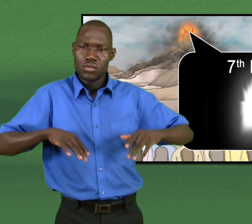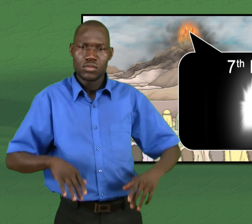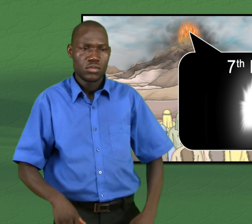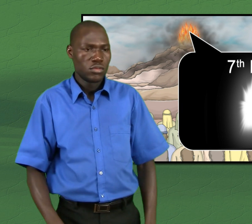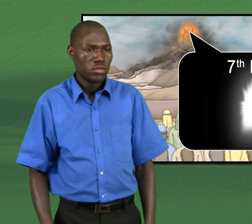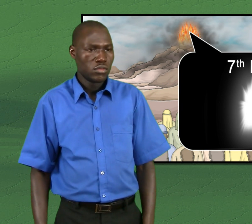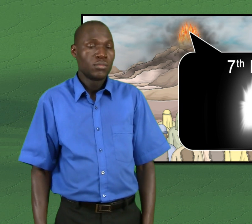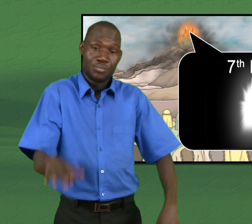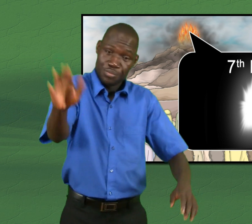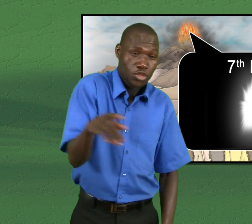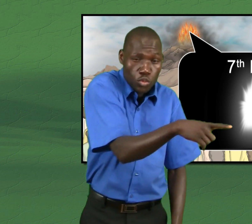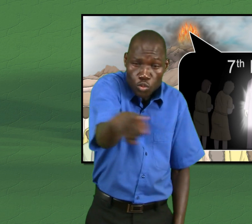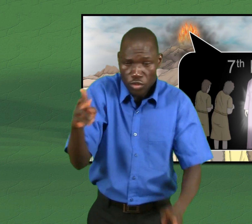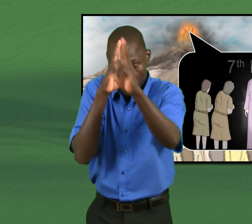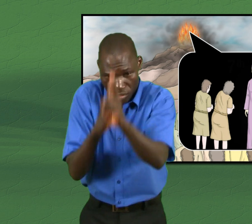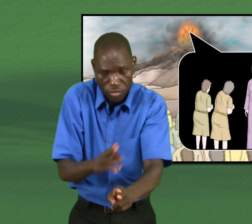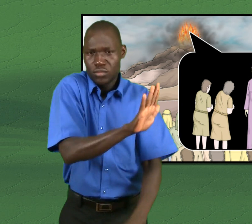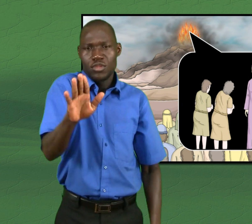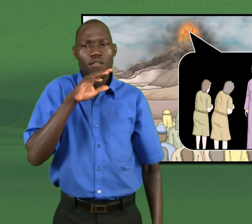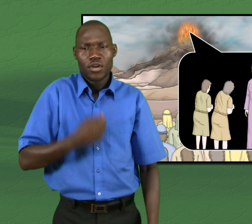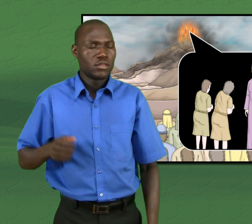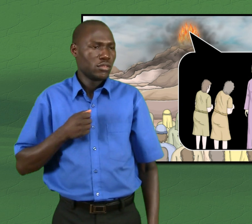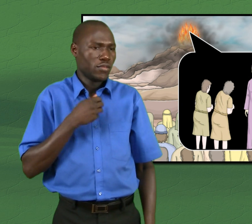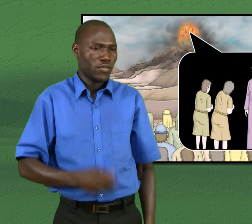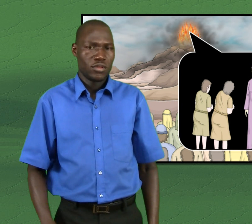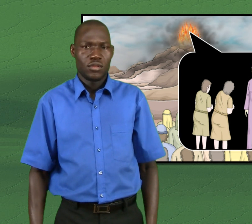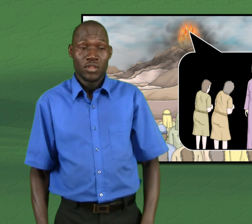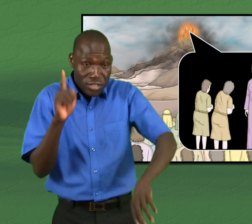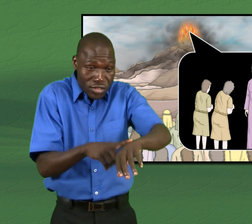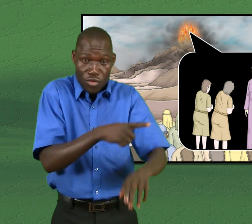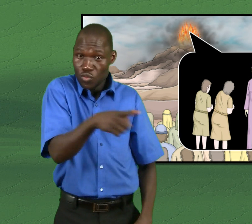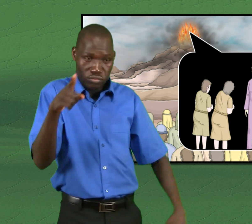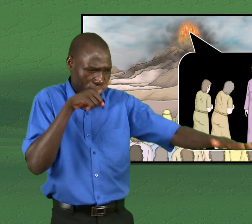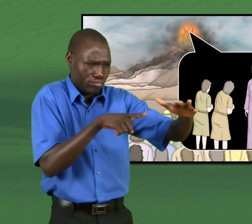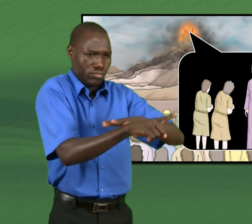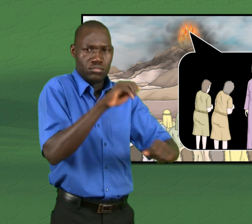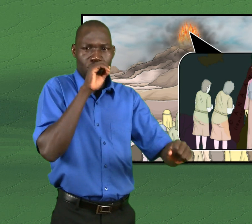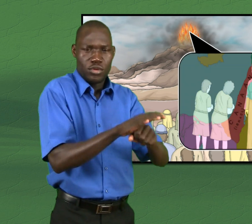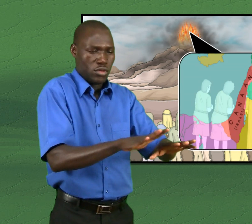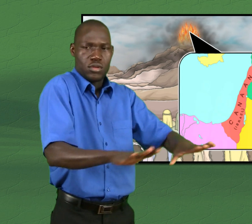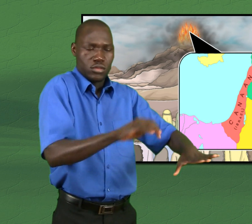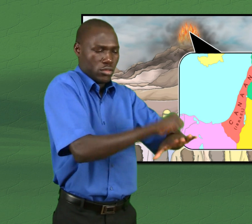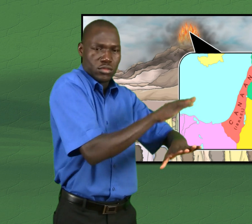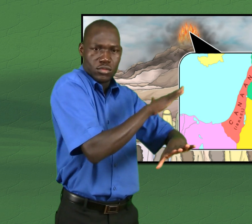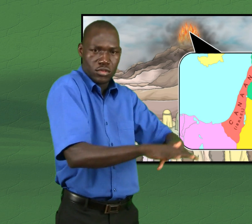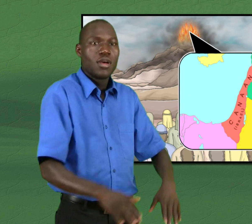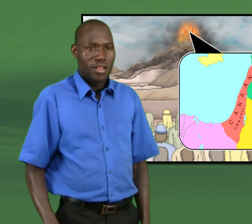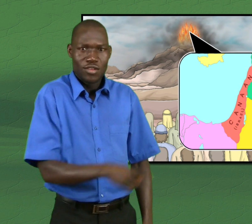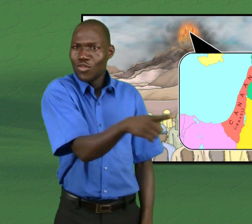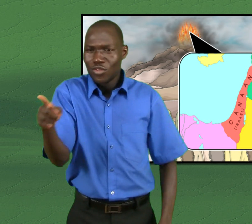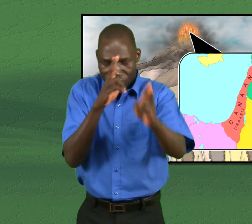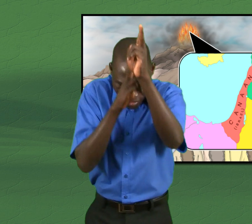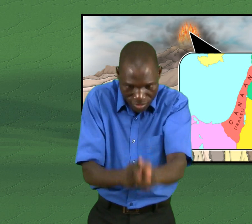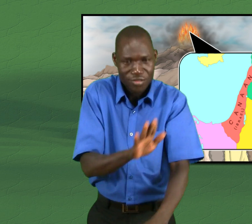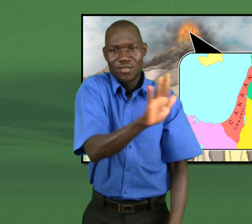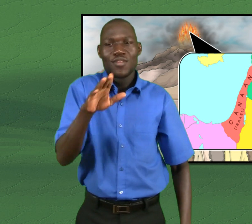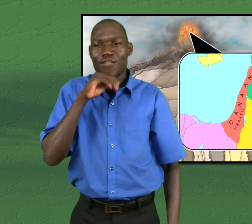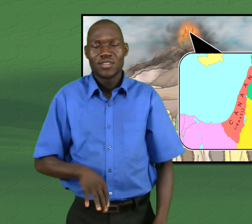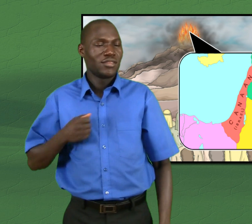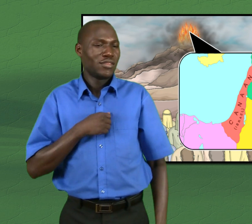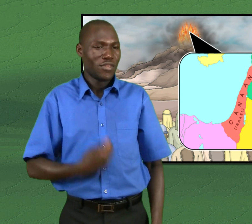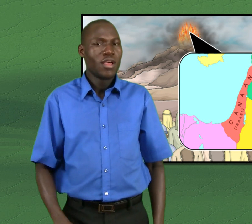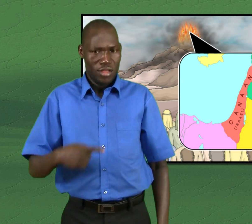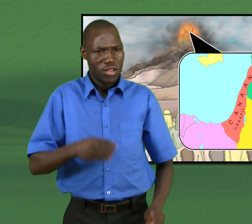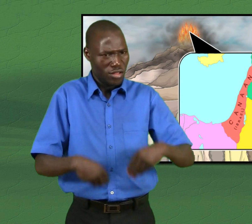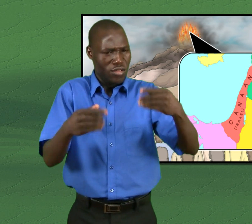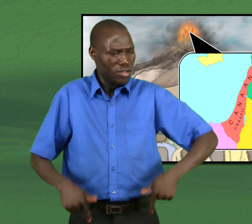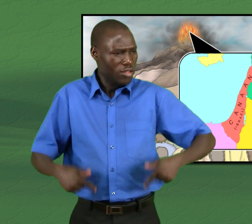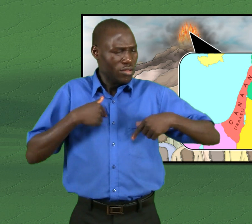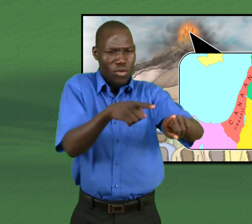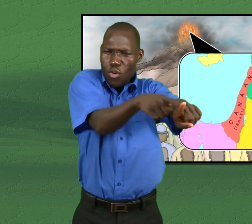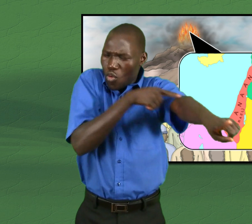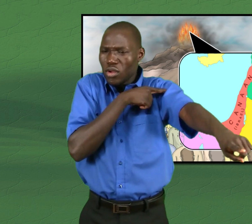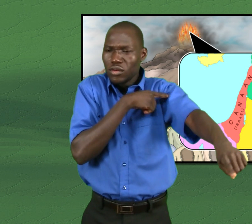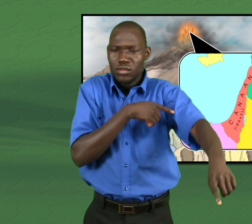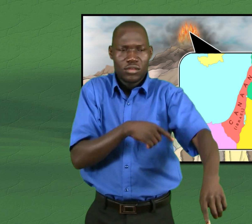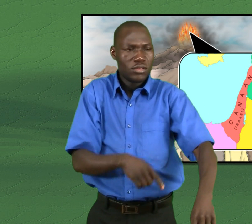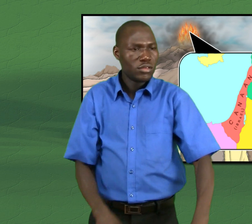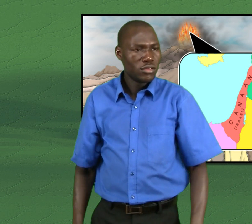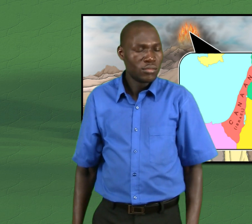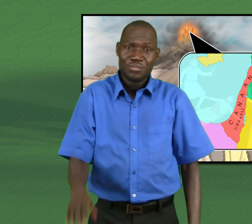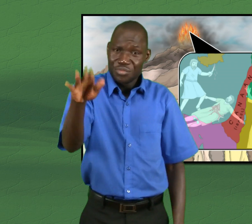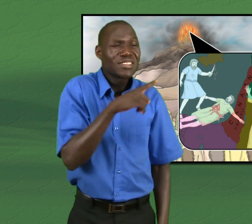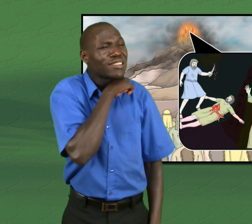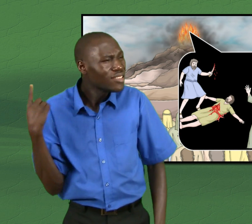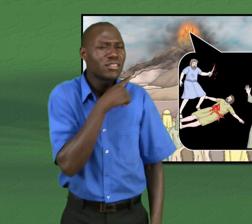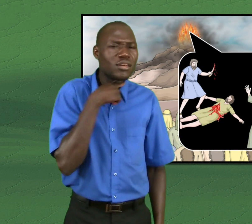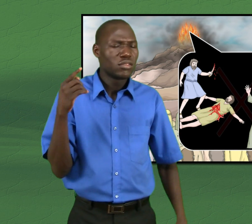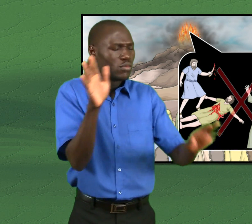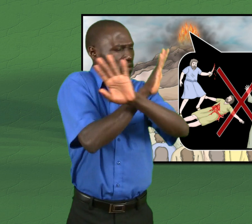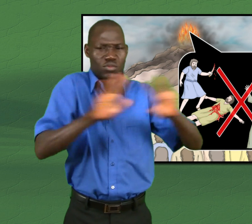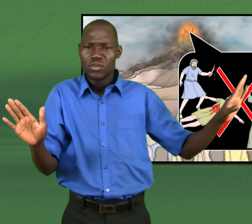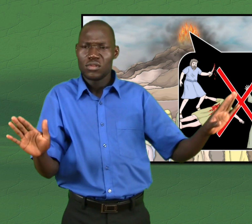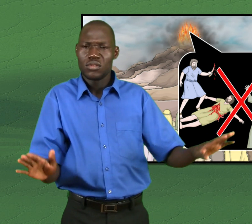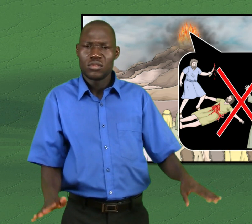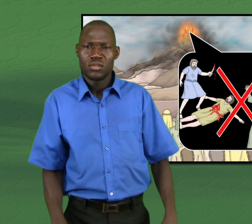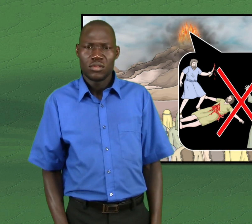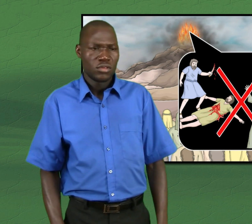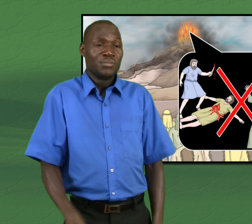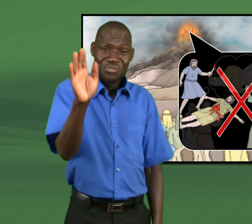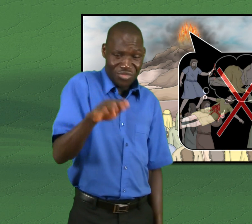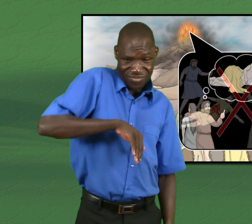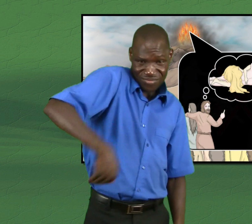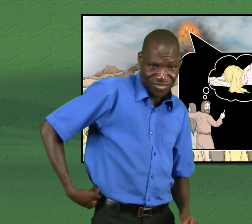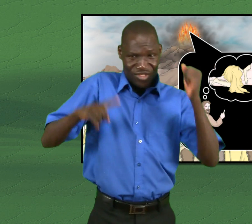Honor your father and mother, so that your days may be long in the land that the LORD your God is giving you. You shall not murder.